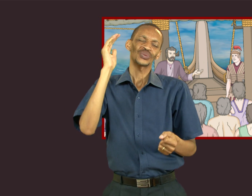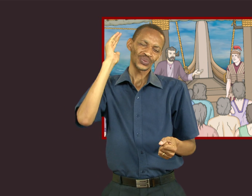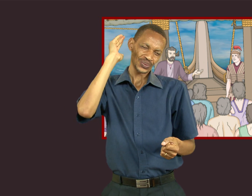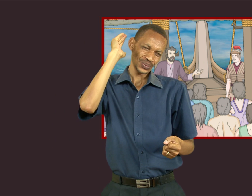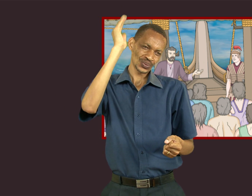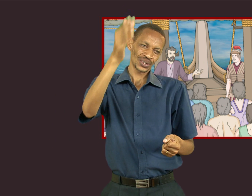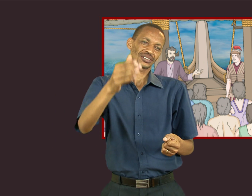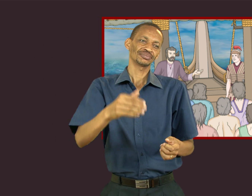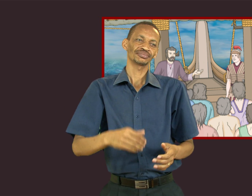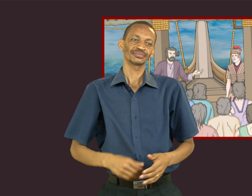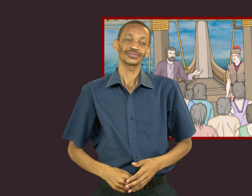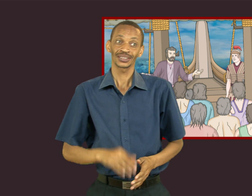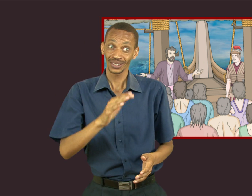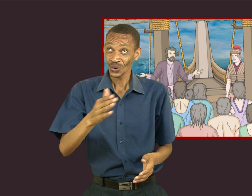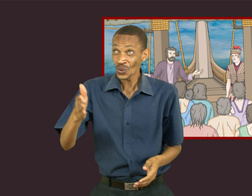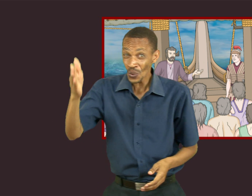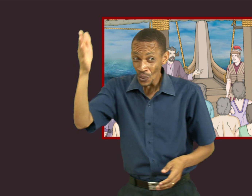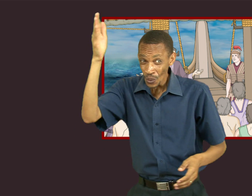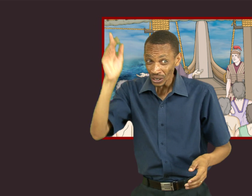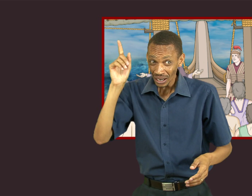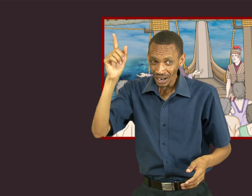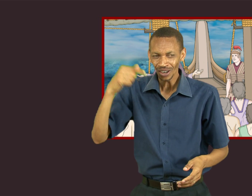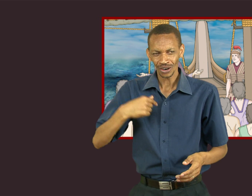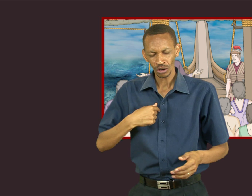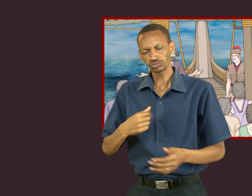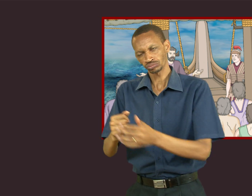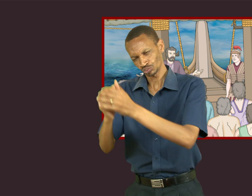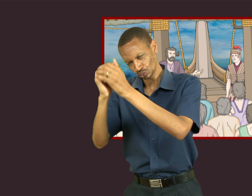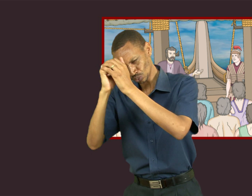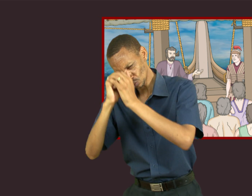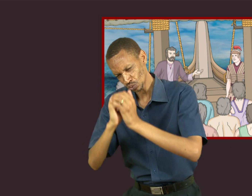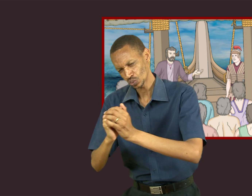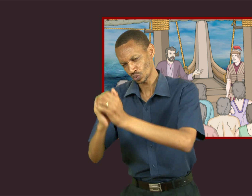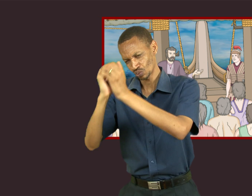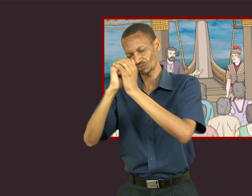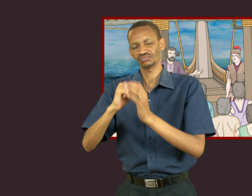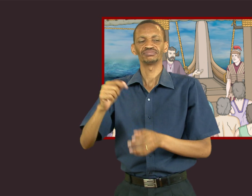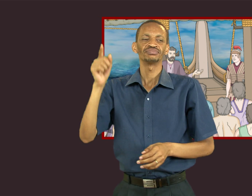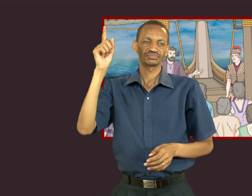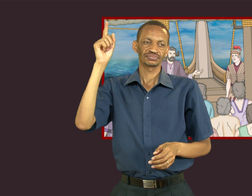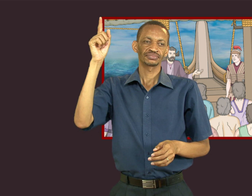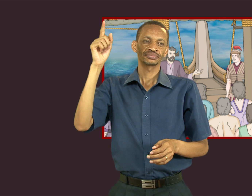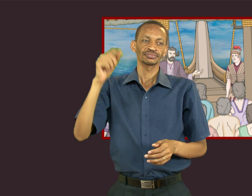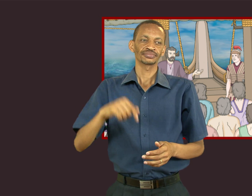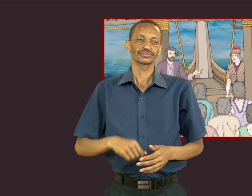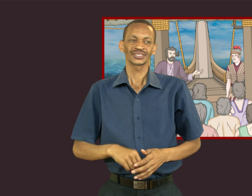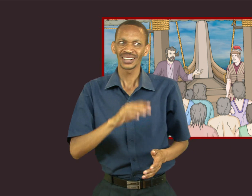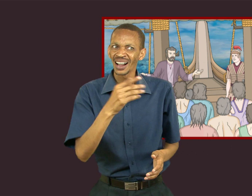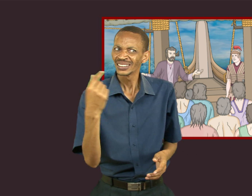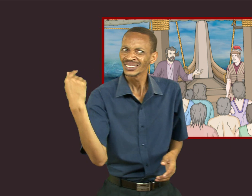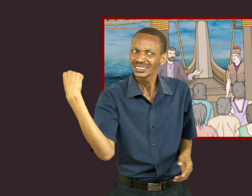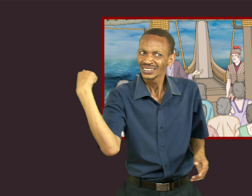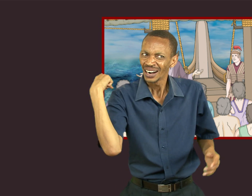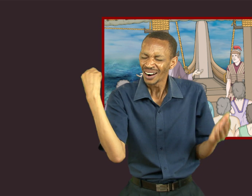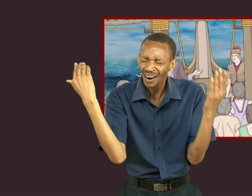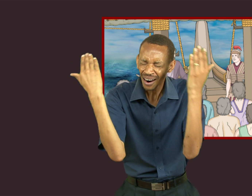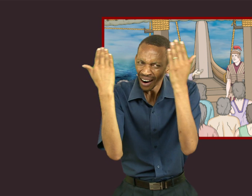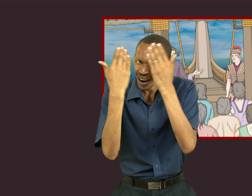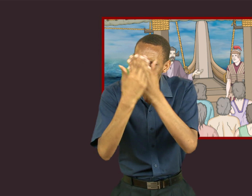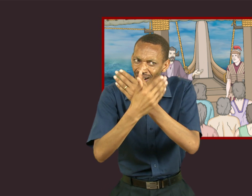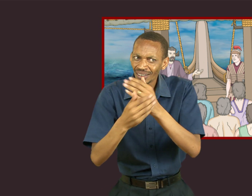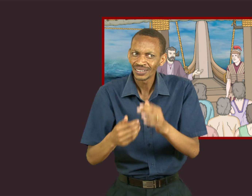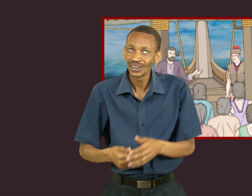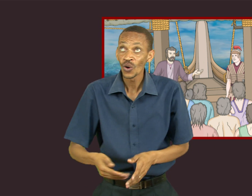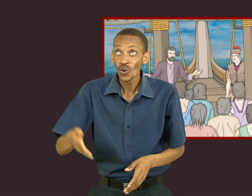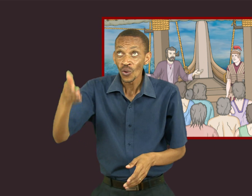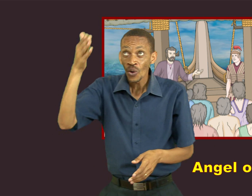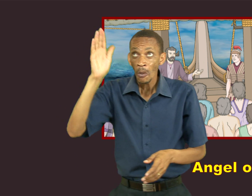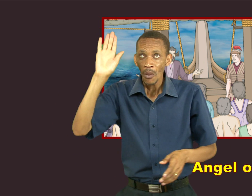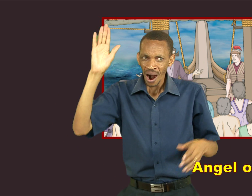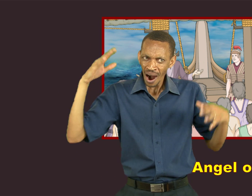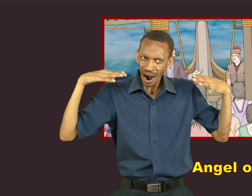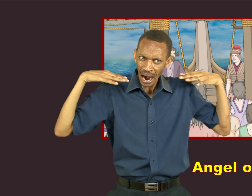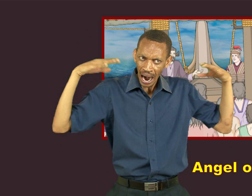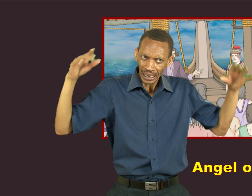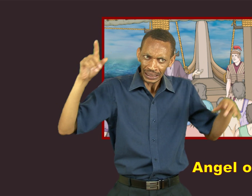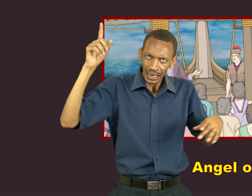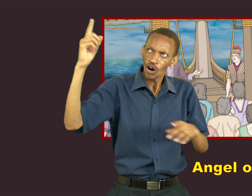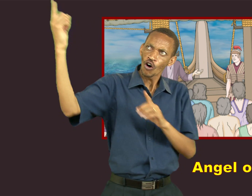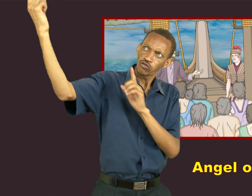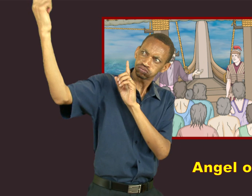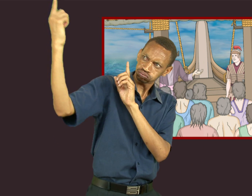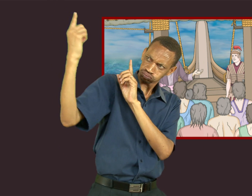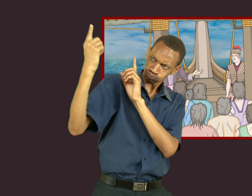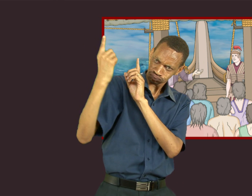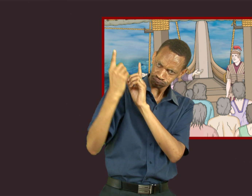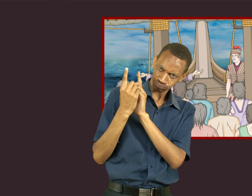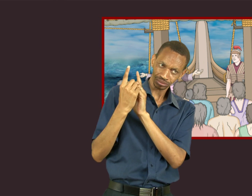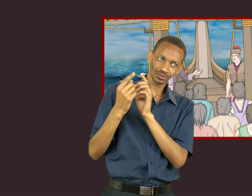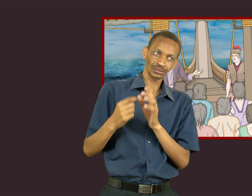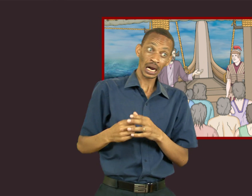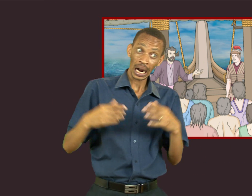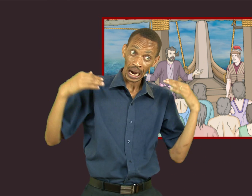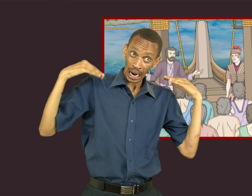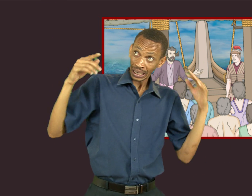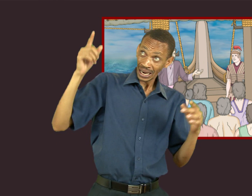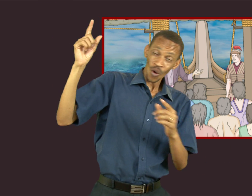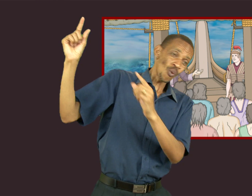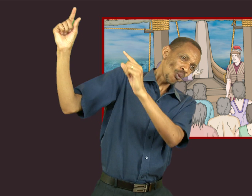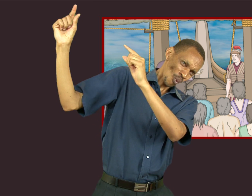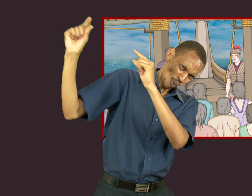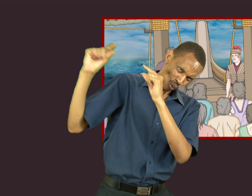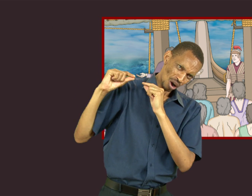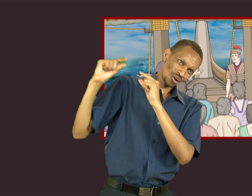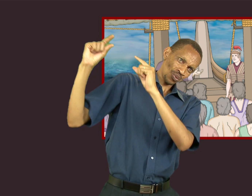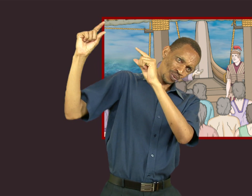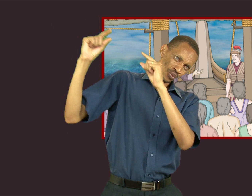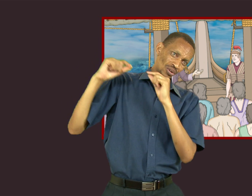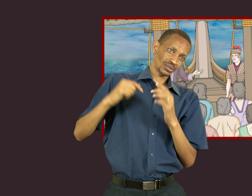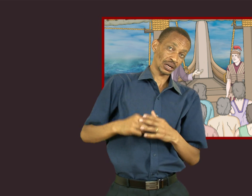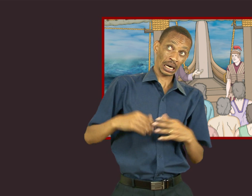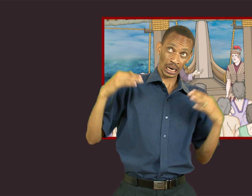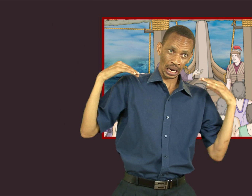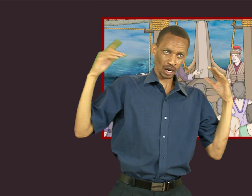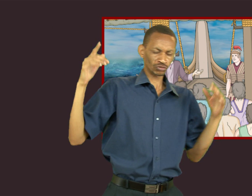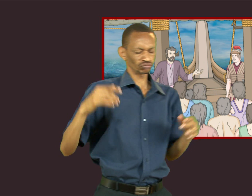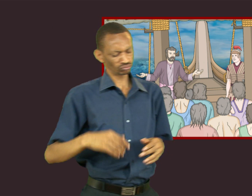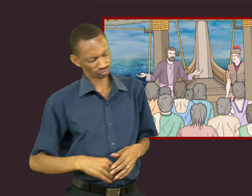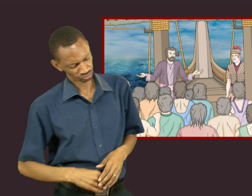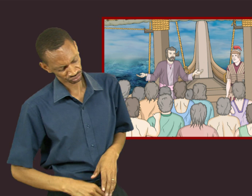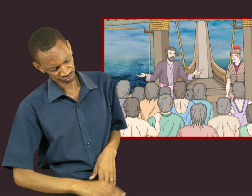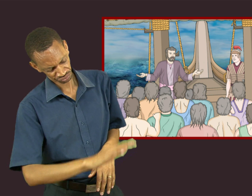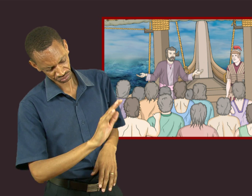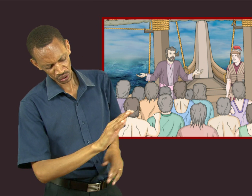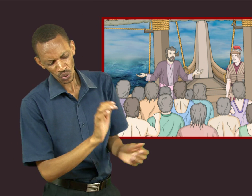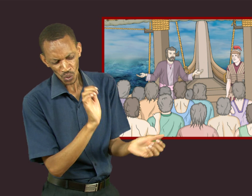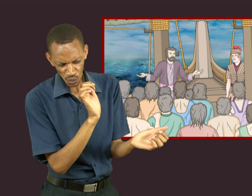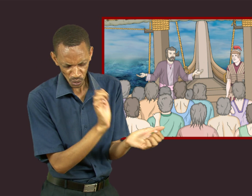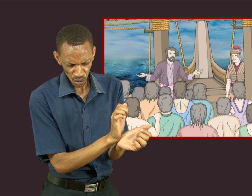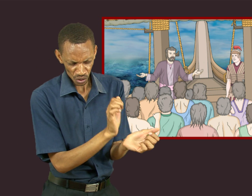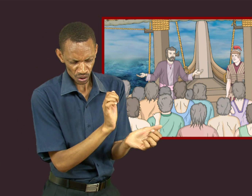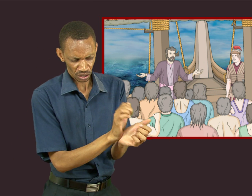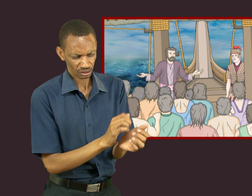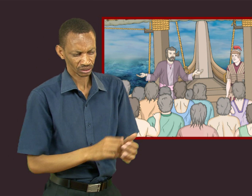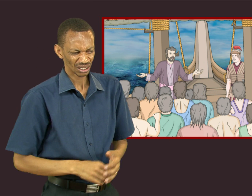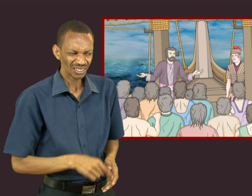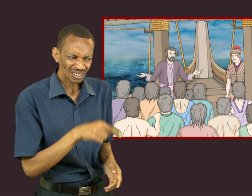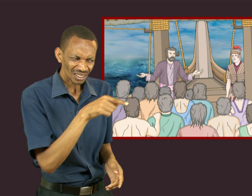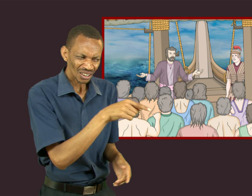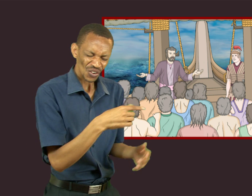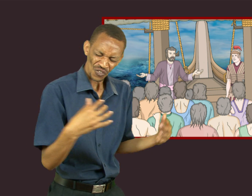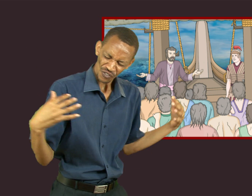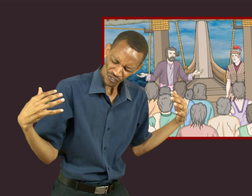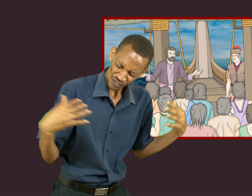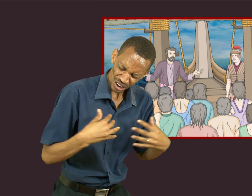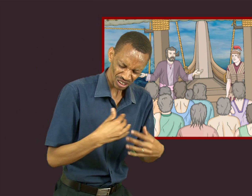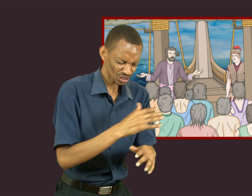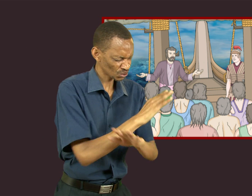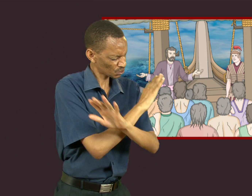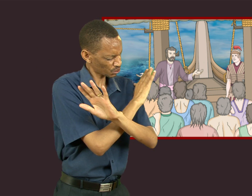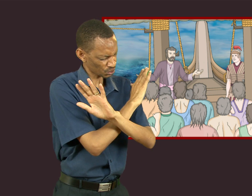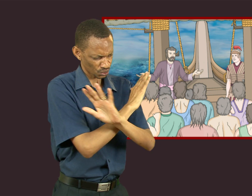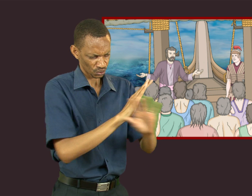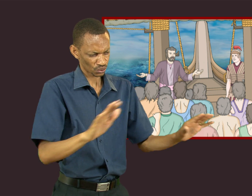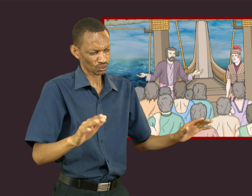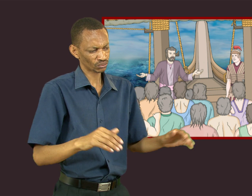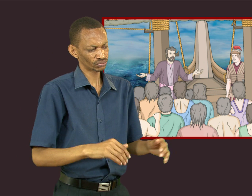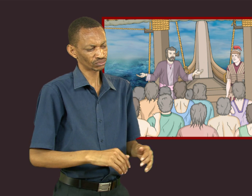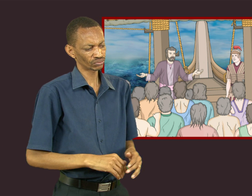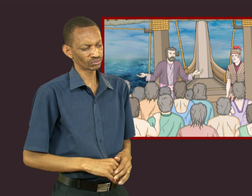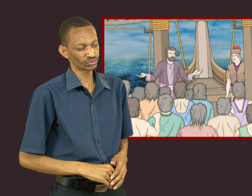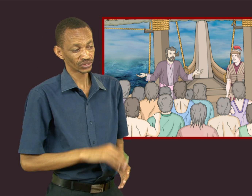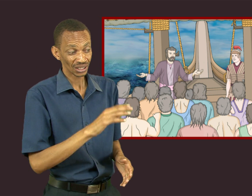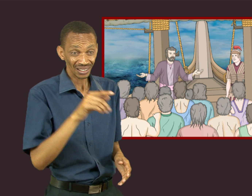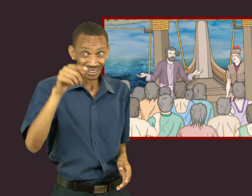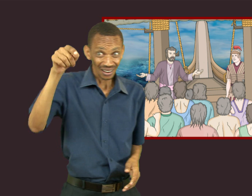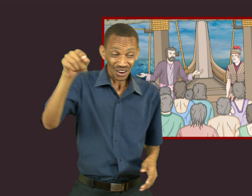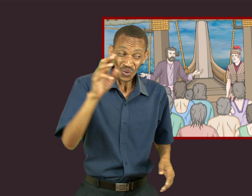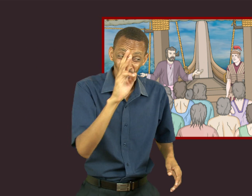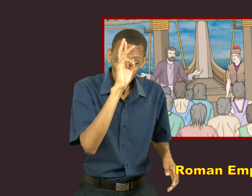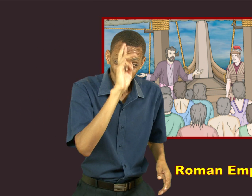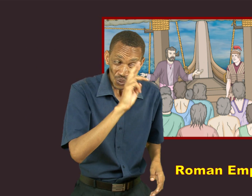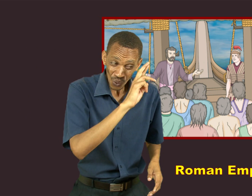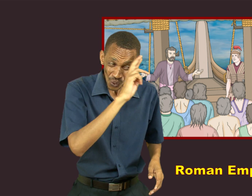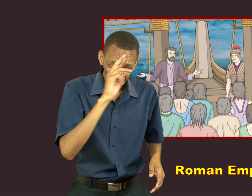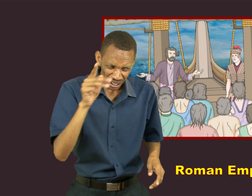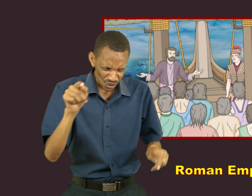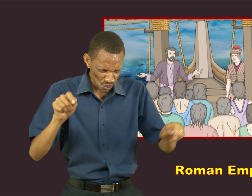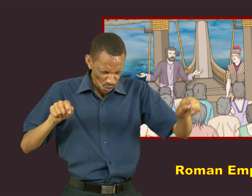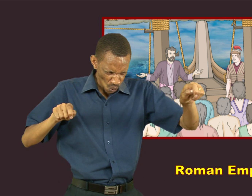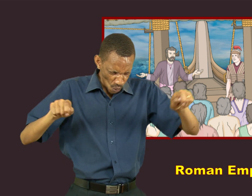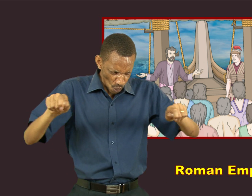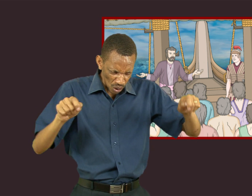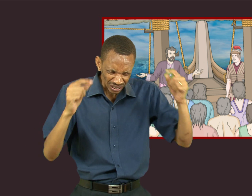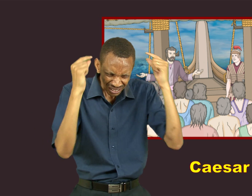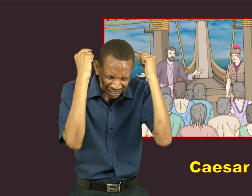For just last night an angel of God, whose I am and whom I serve, stood beside me and said, ‘Do not be afraid, Paul;